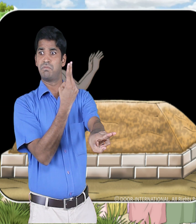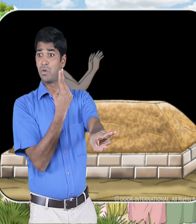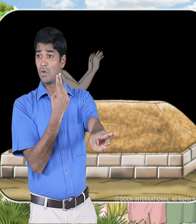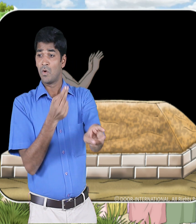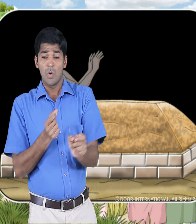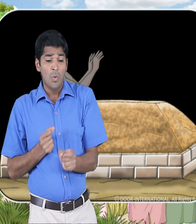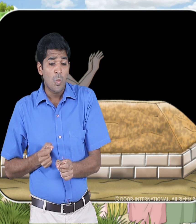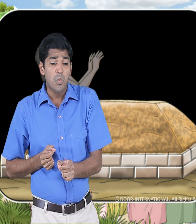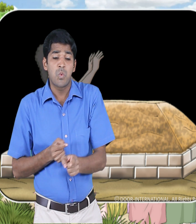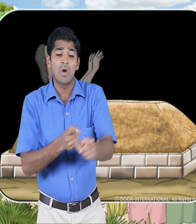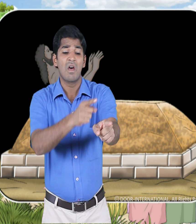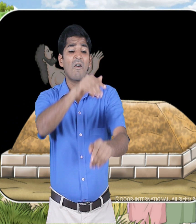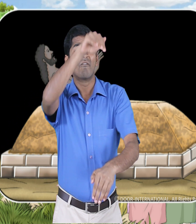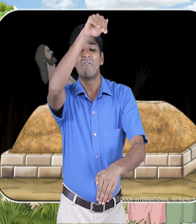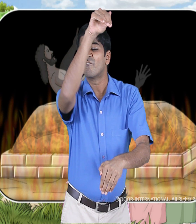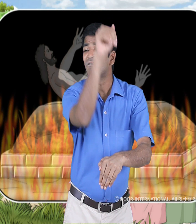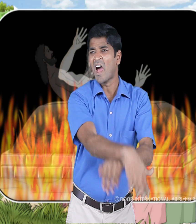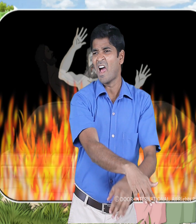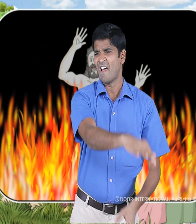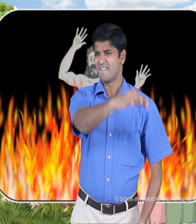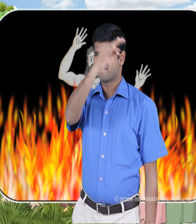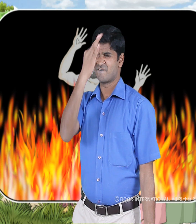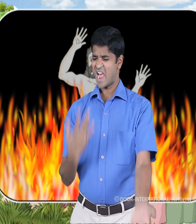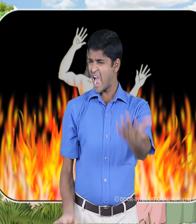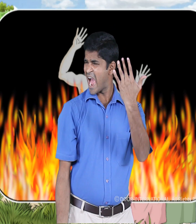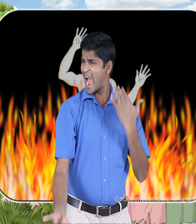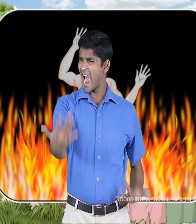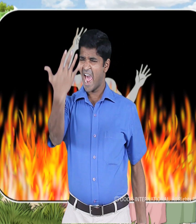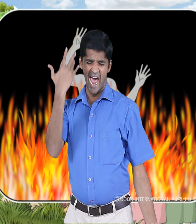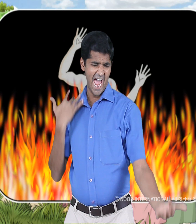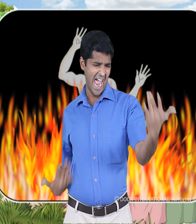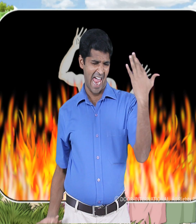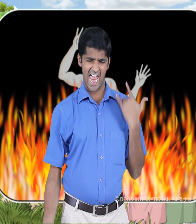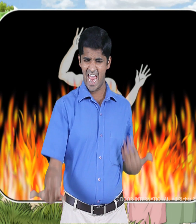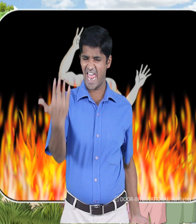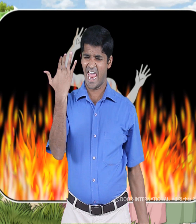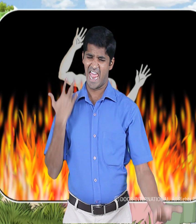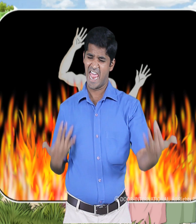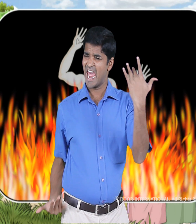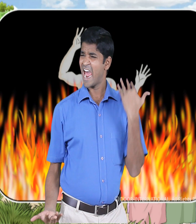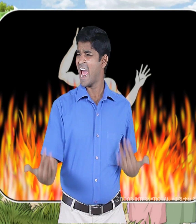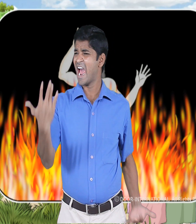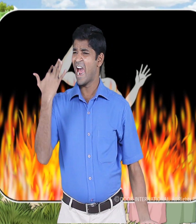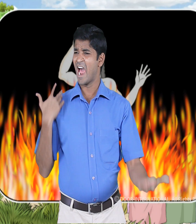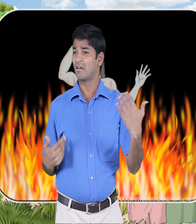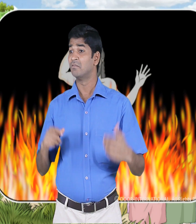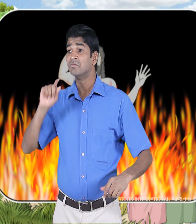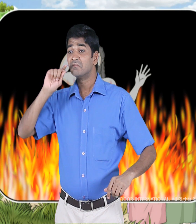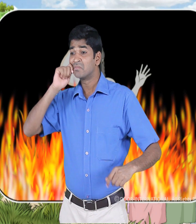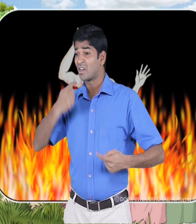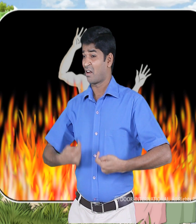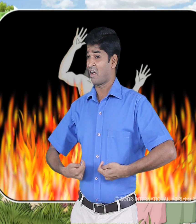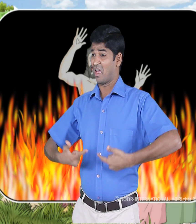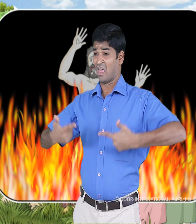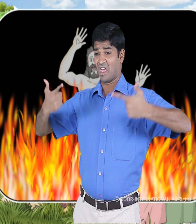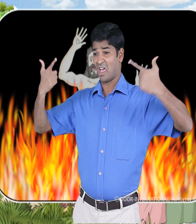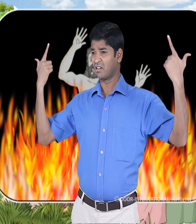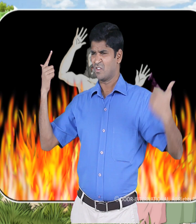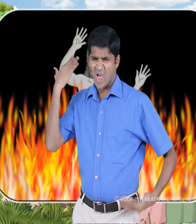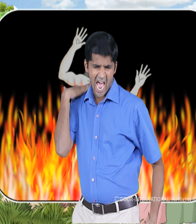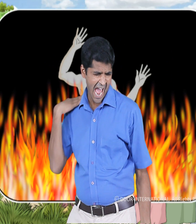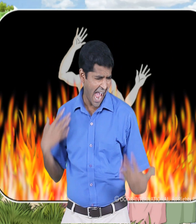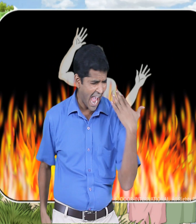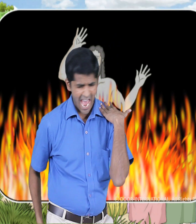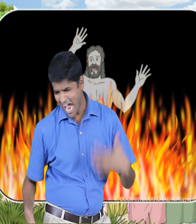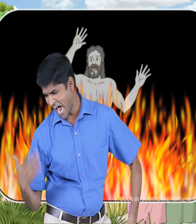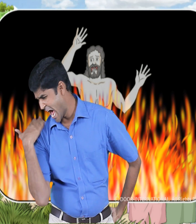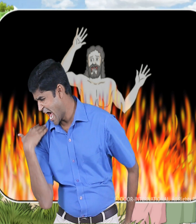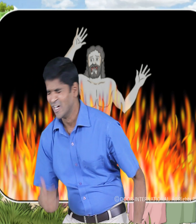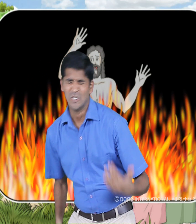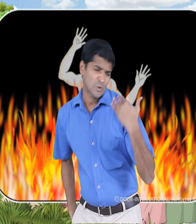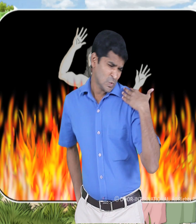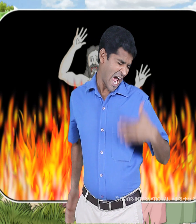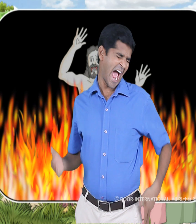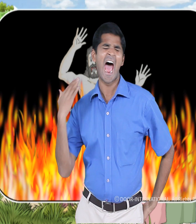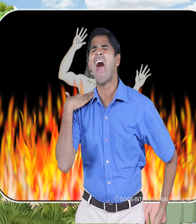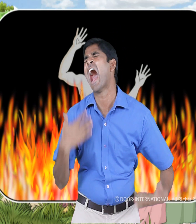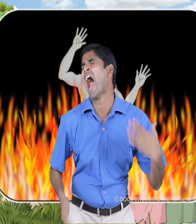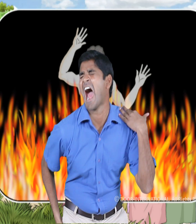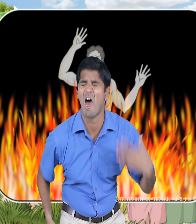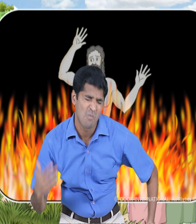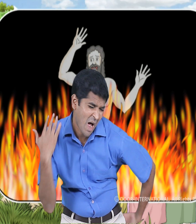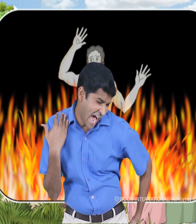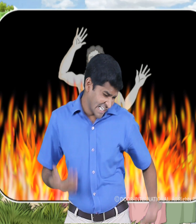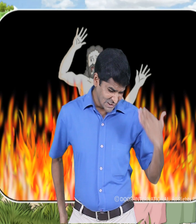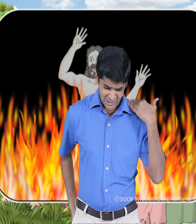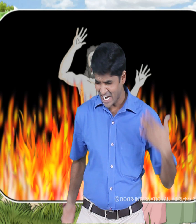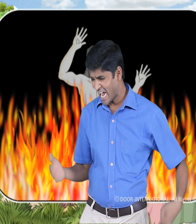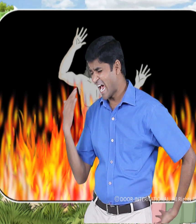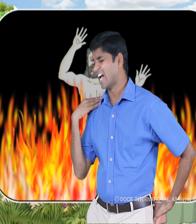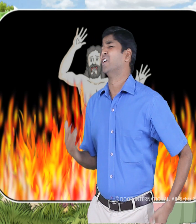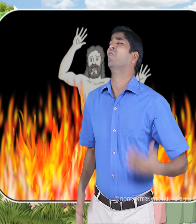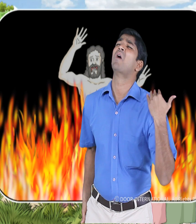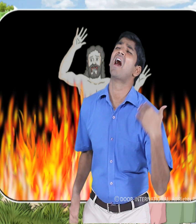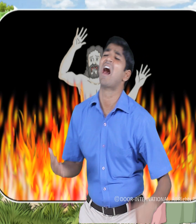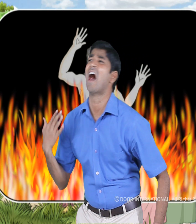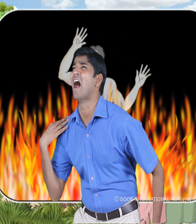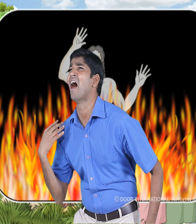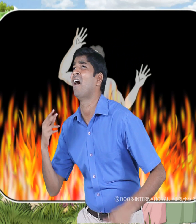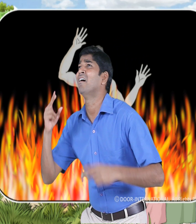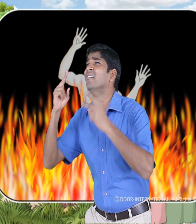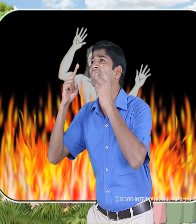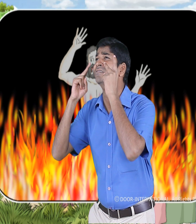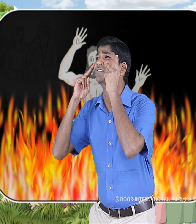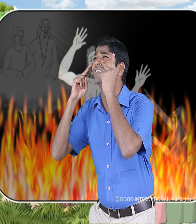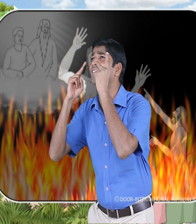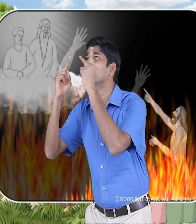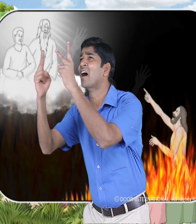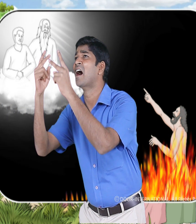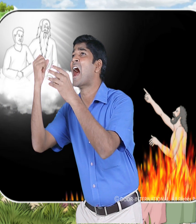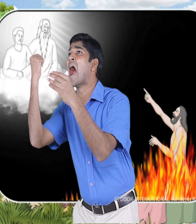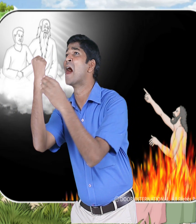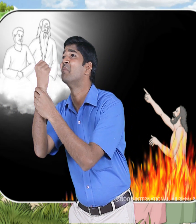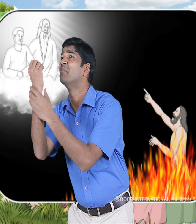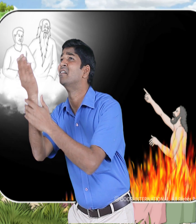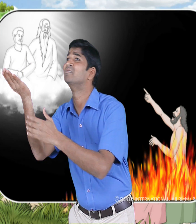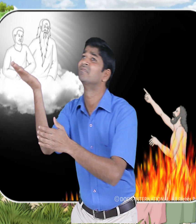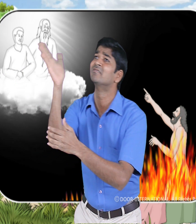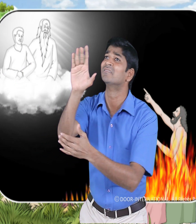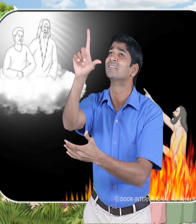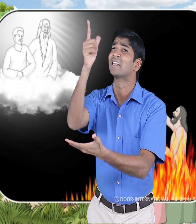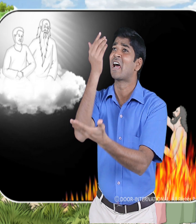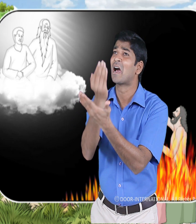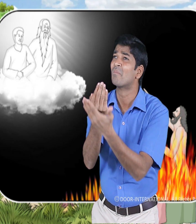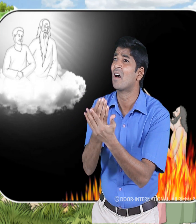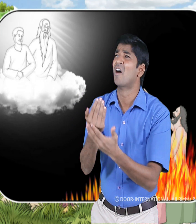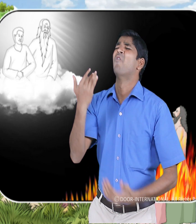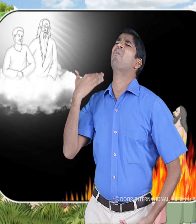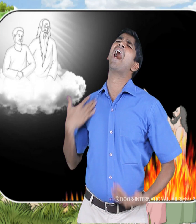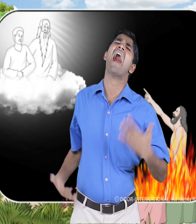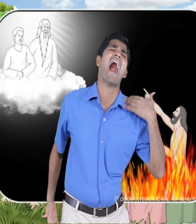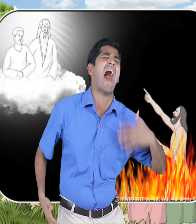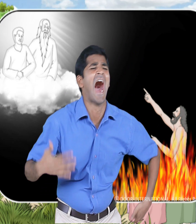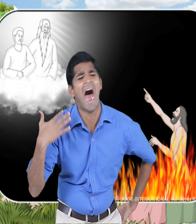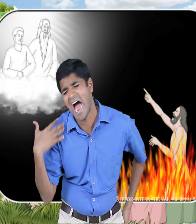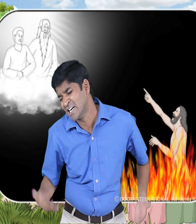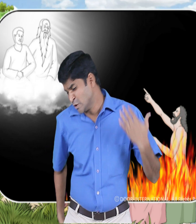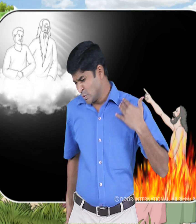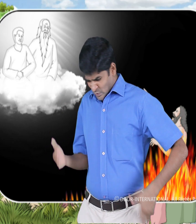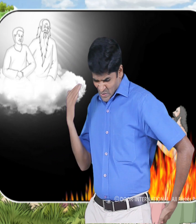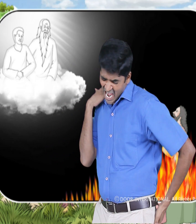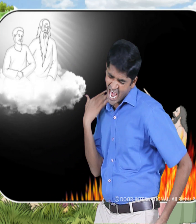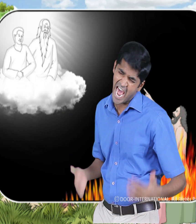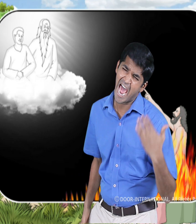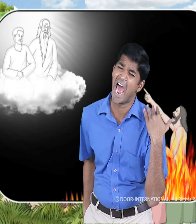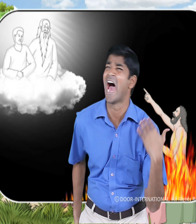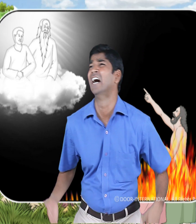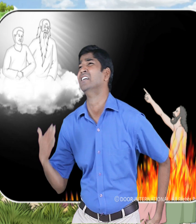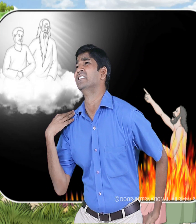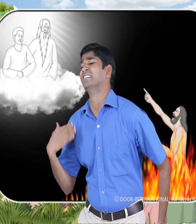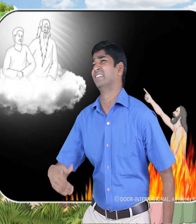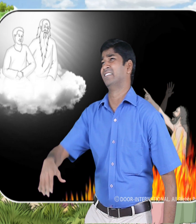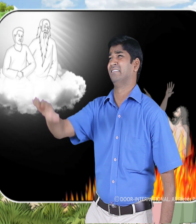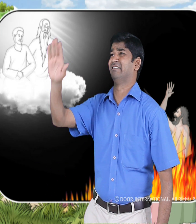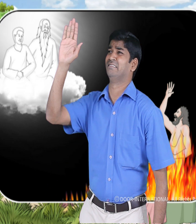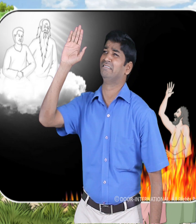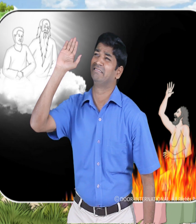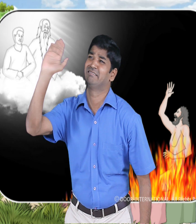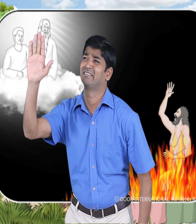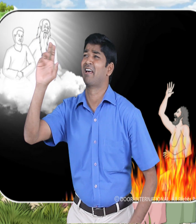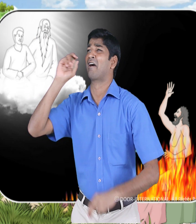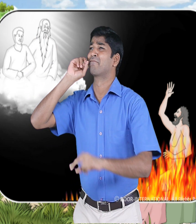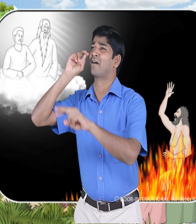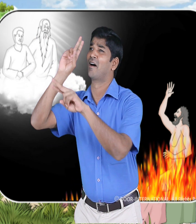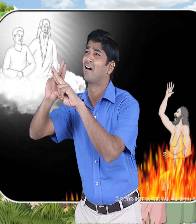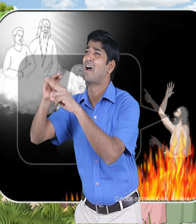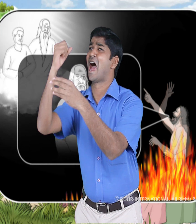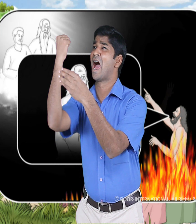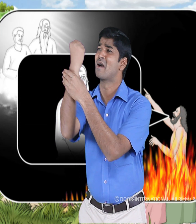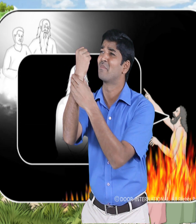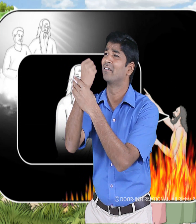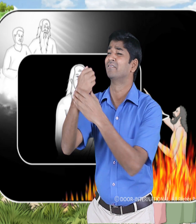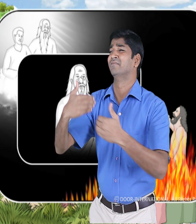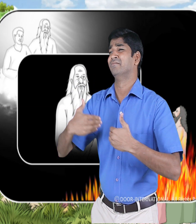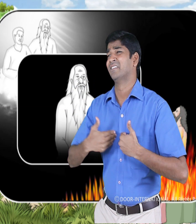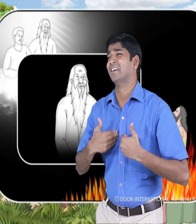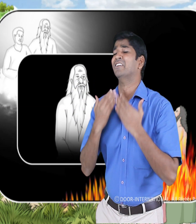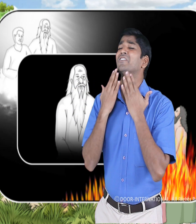In Hades, where he was in torment, he looked up and saw Abraham from afar, with Lazarus by his side.